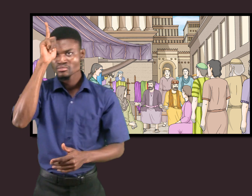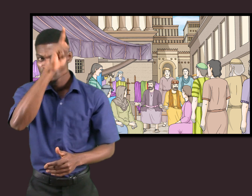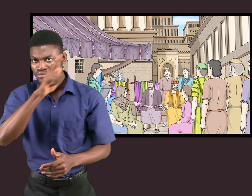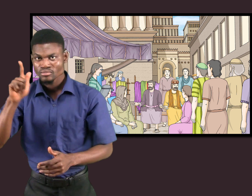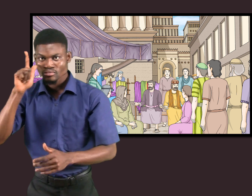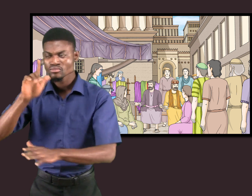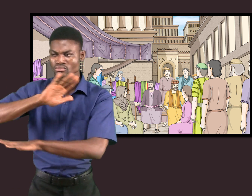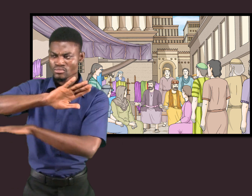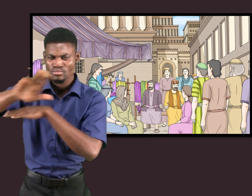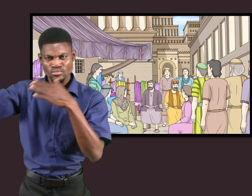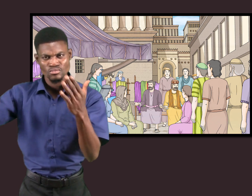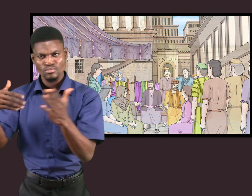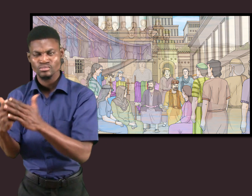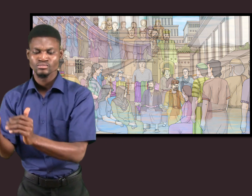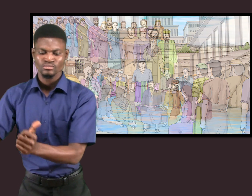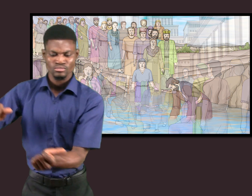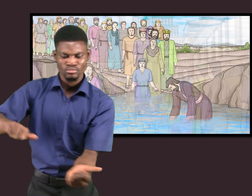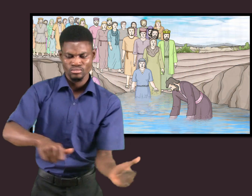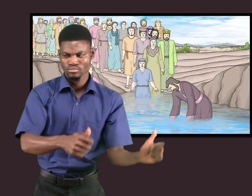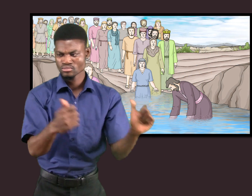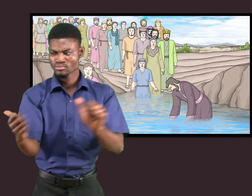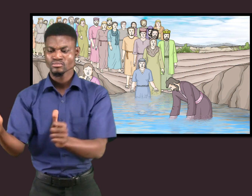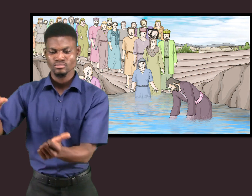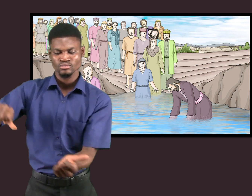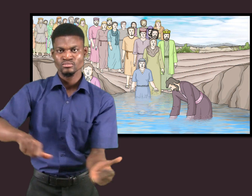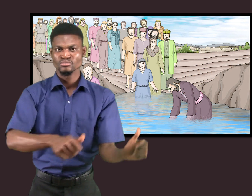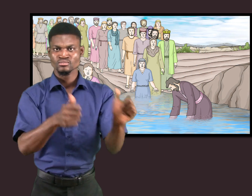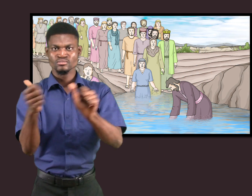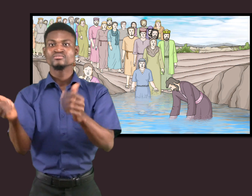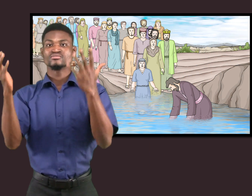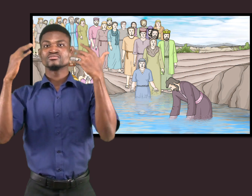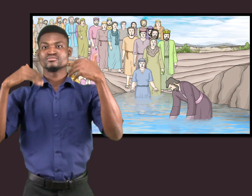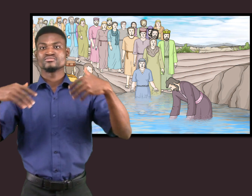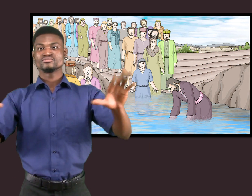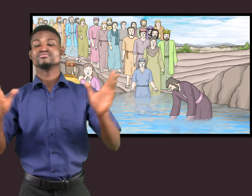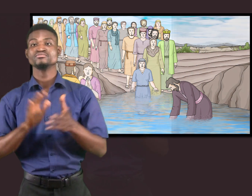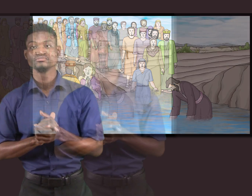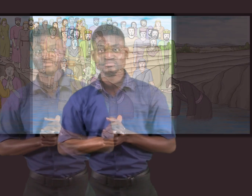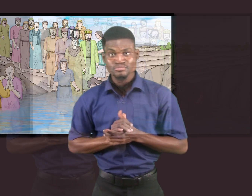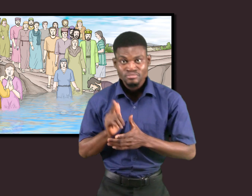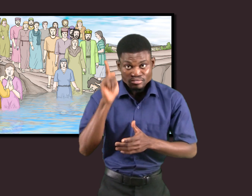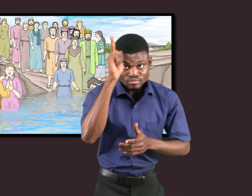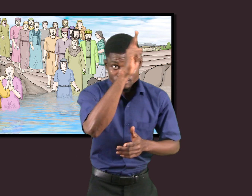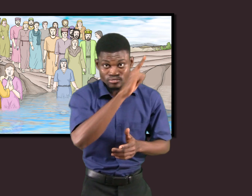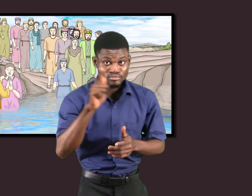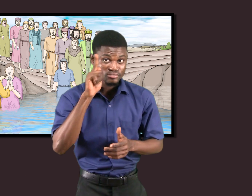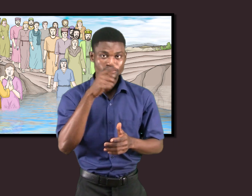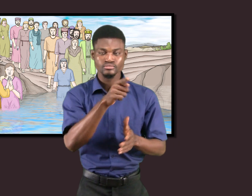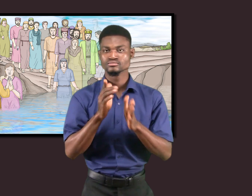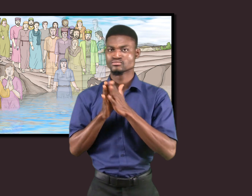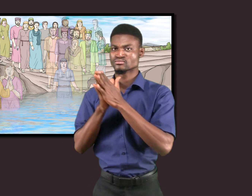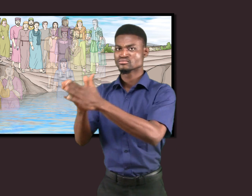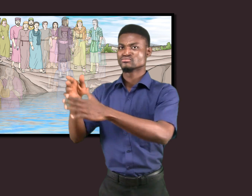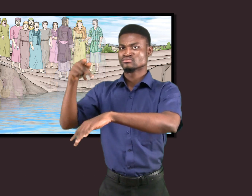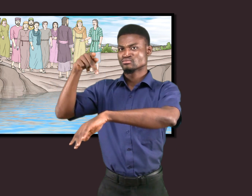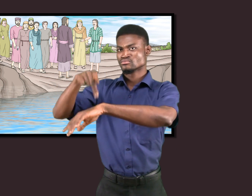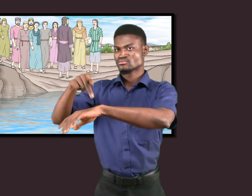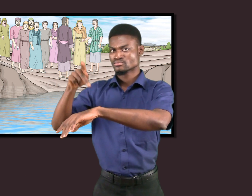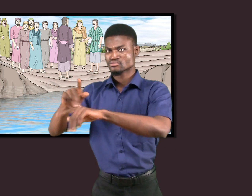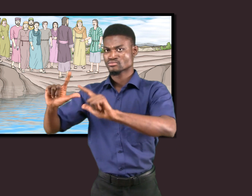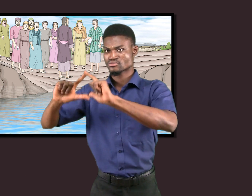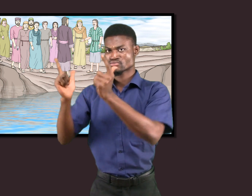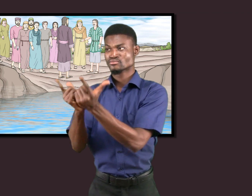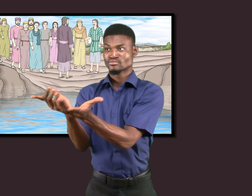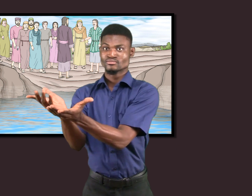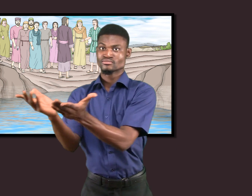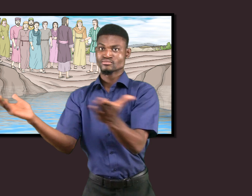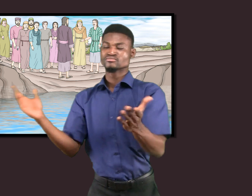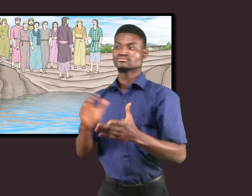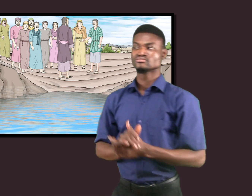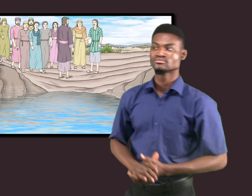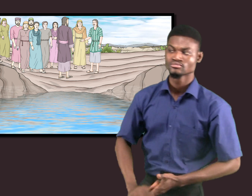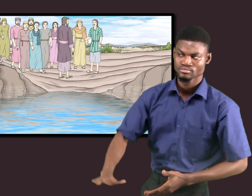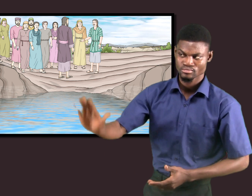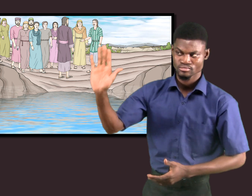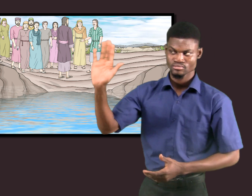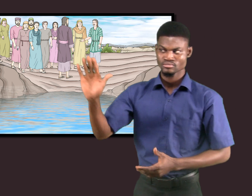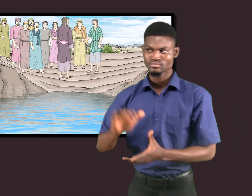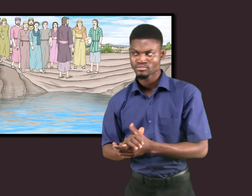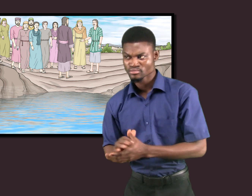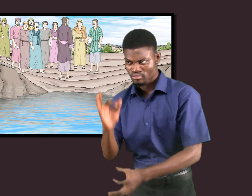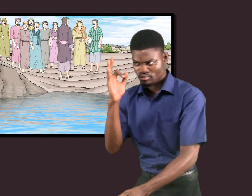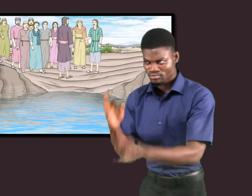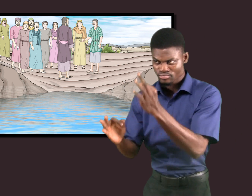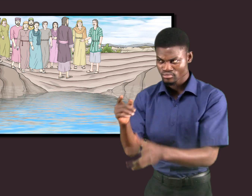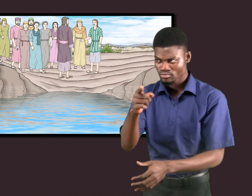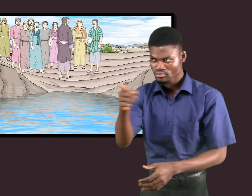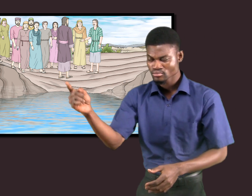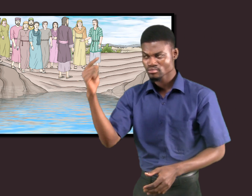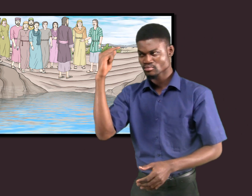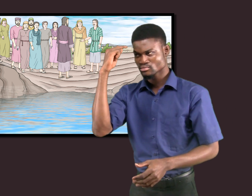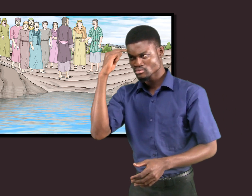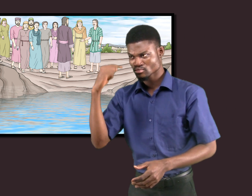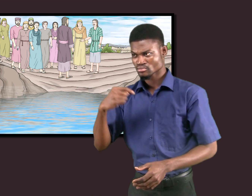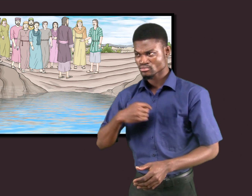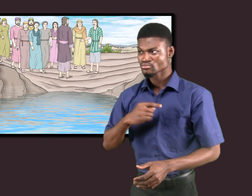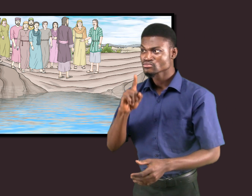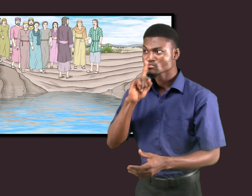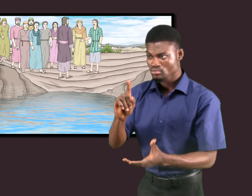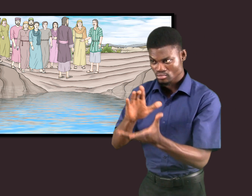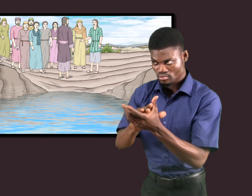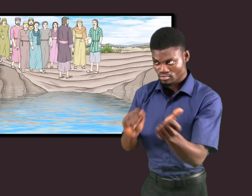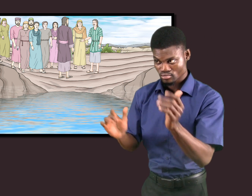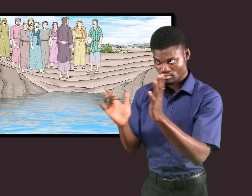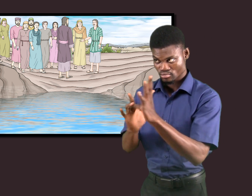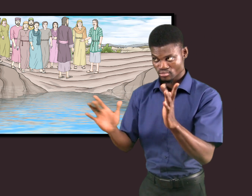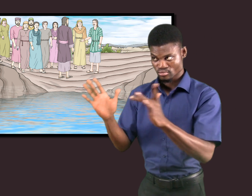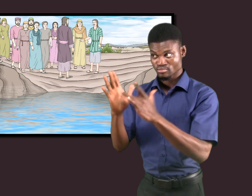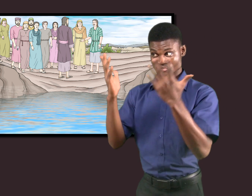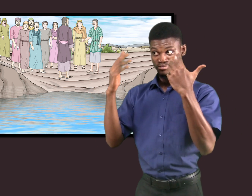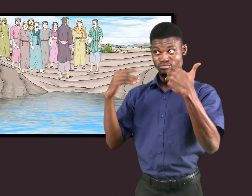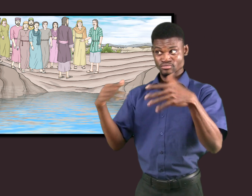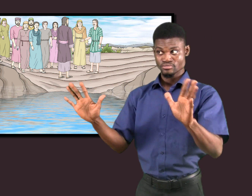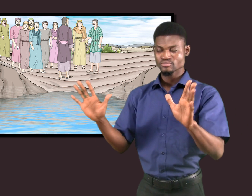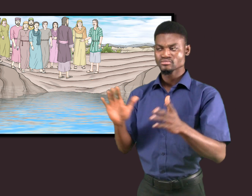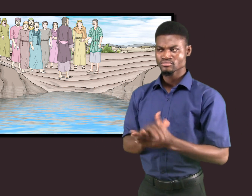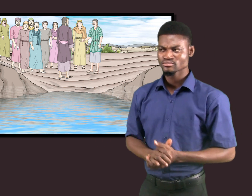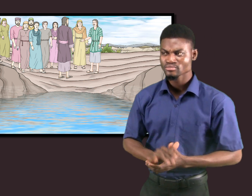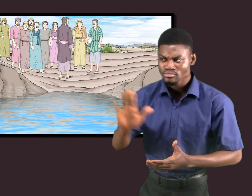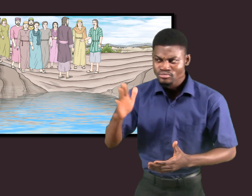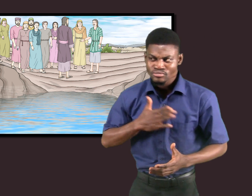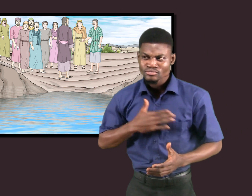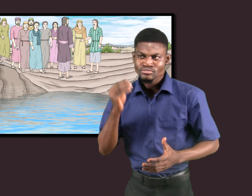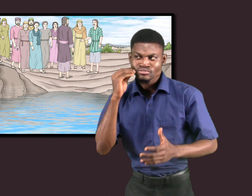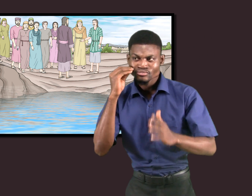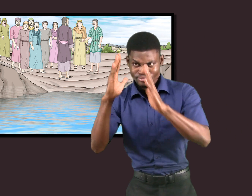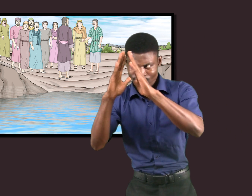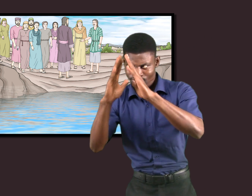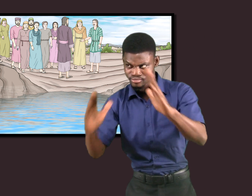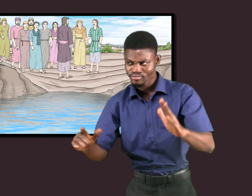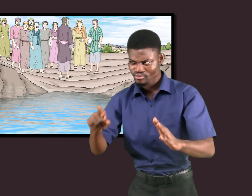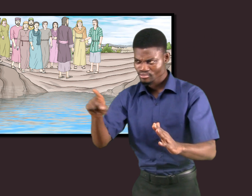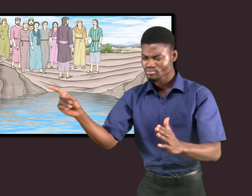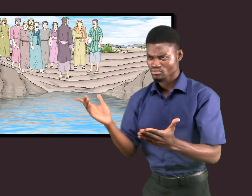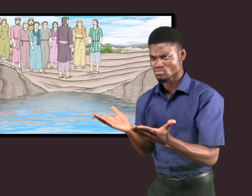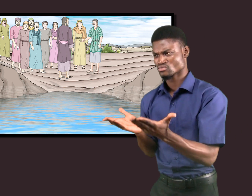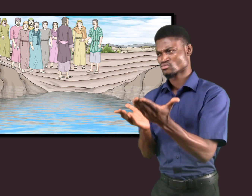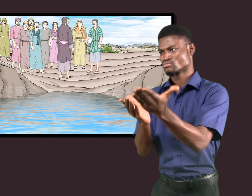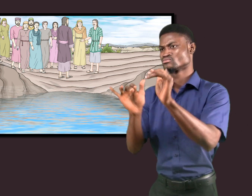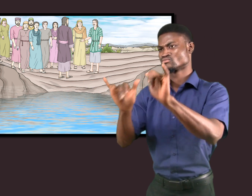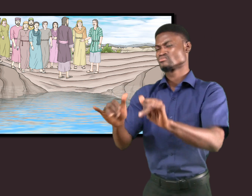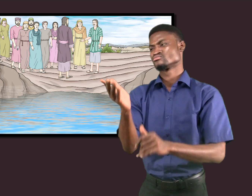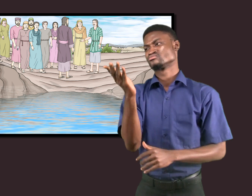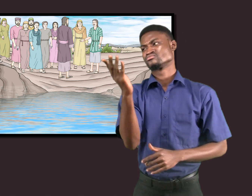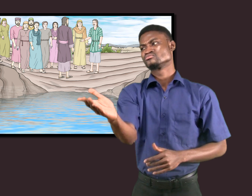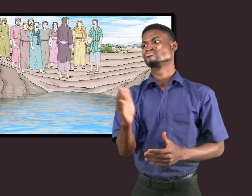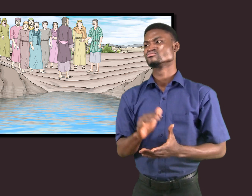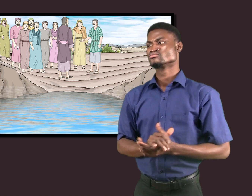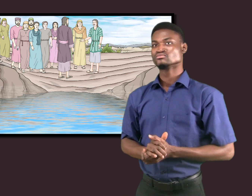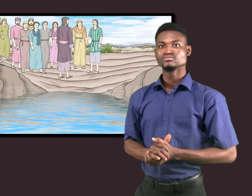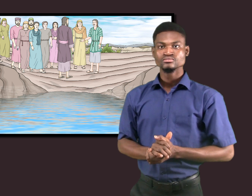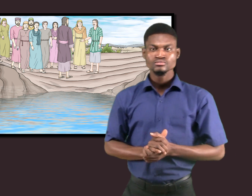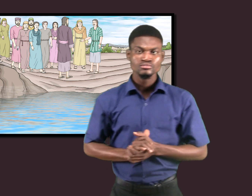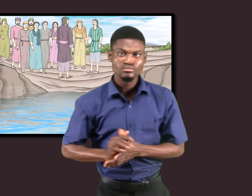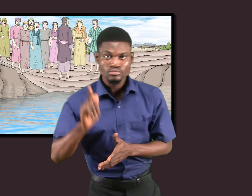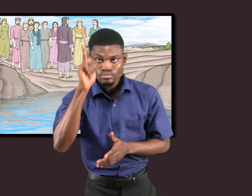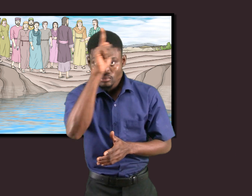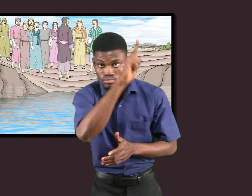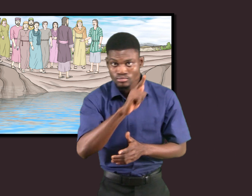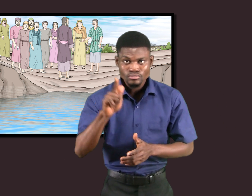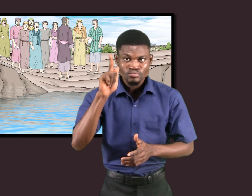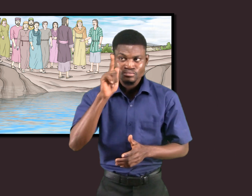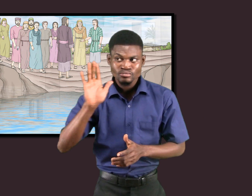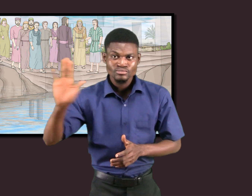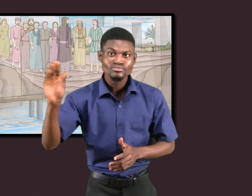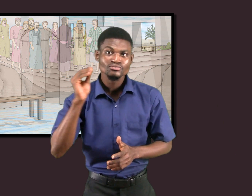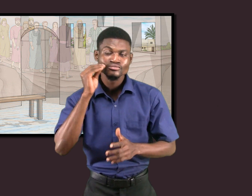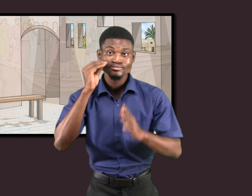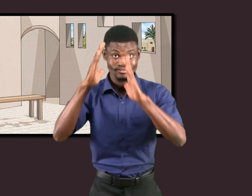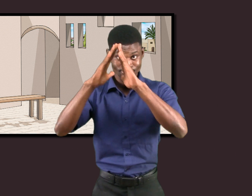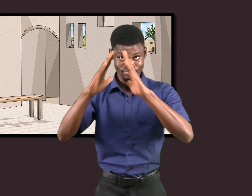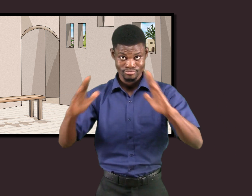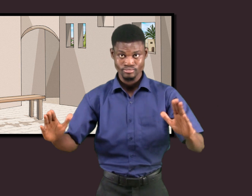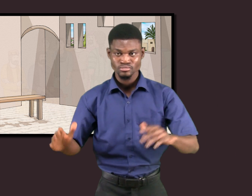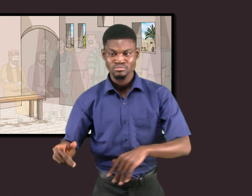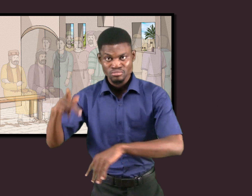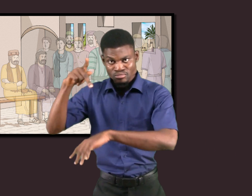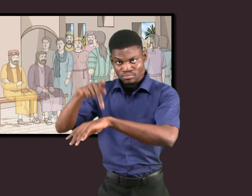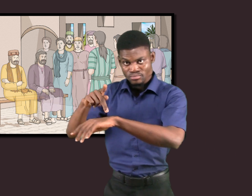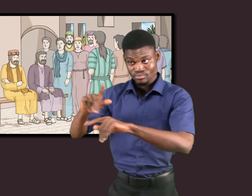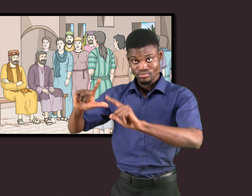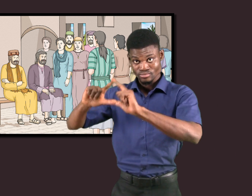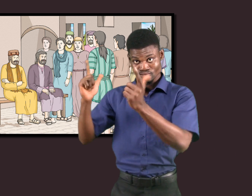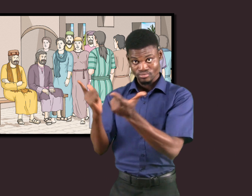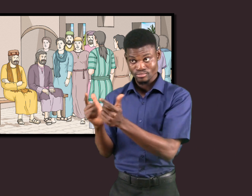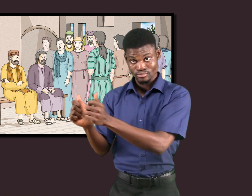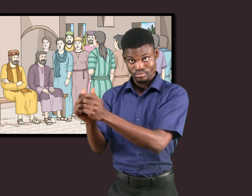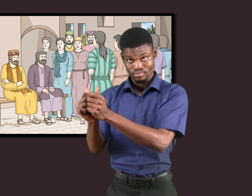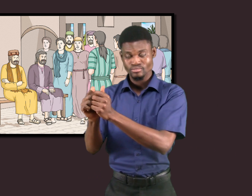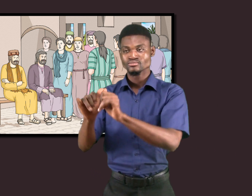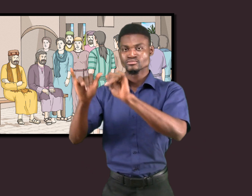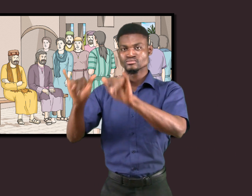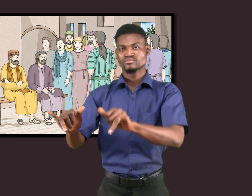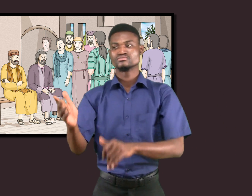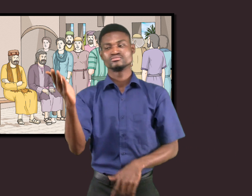And when she and her household had been baptized, she urged us, “If you consider me a believer in the Lord, come and stay at my house.”